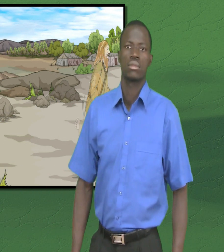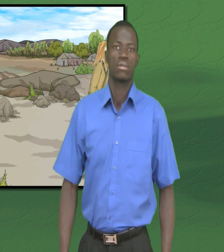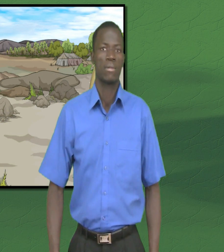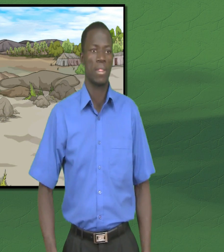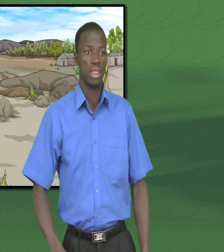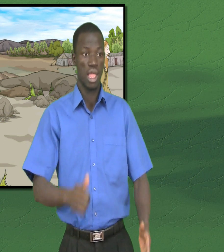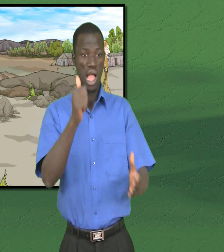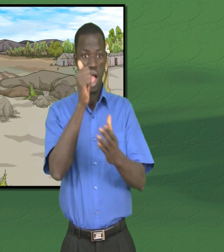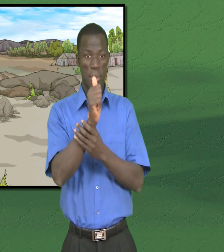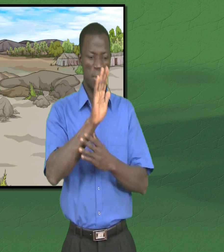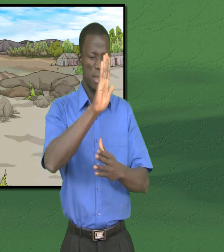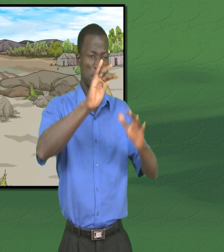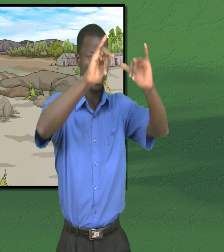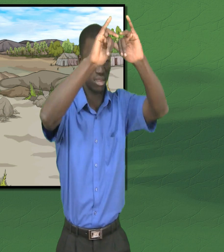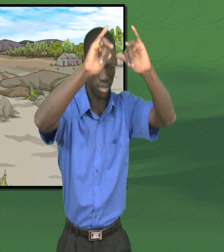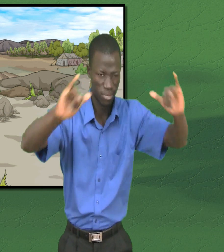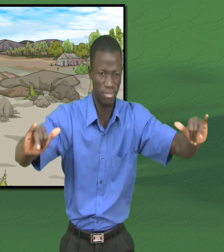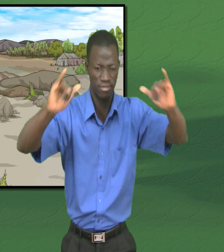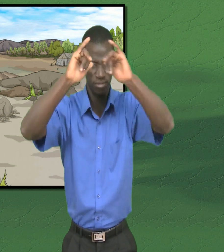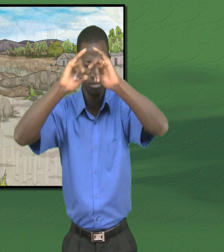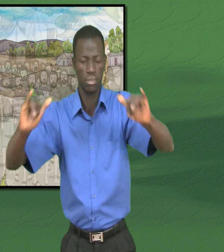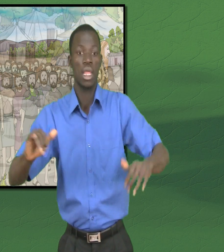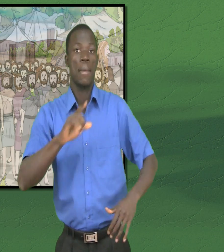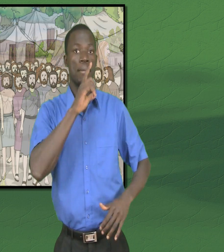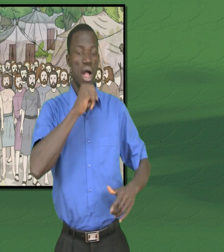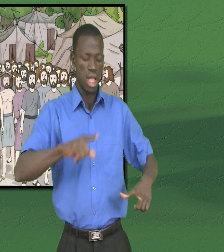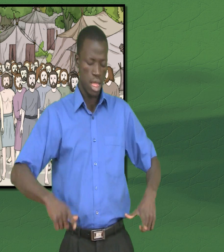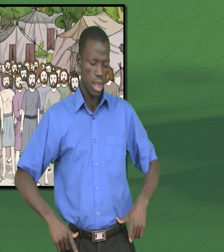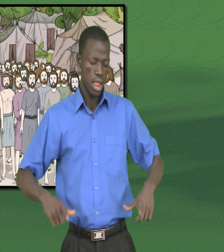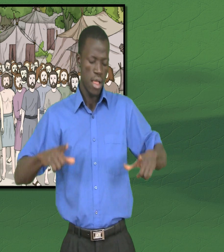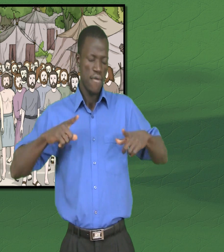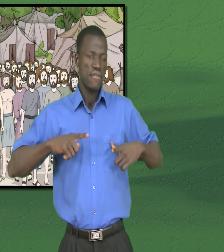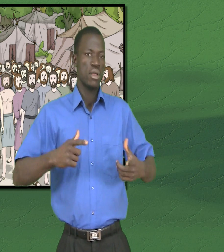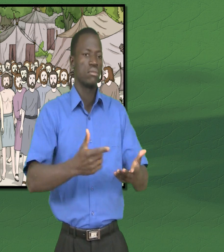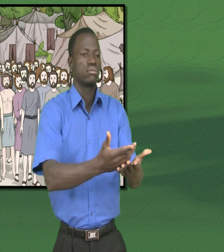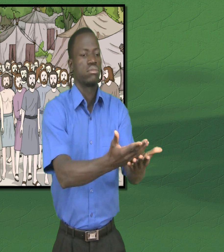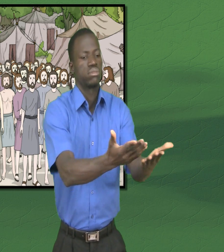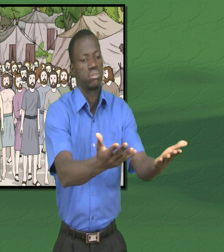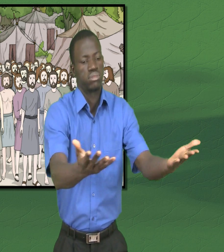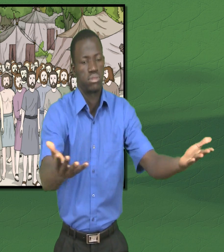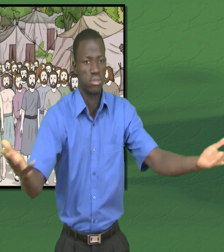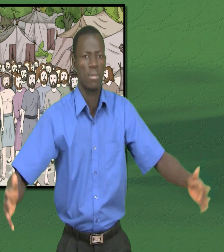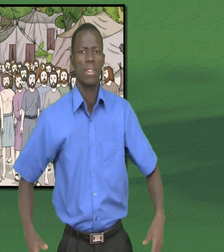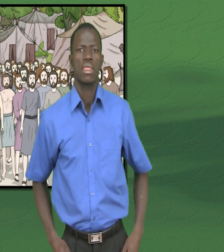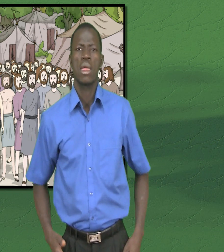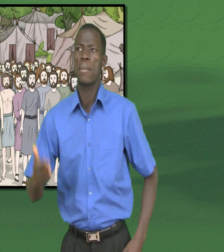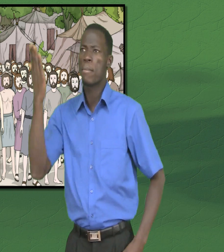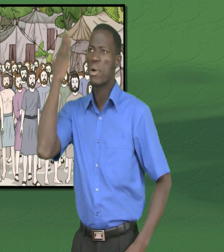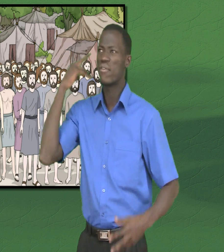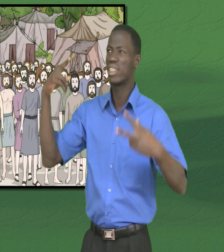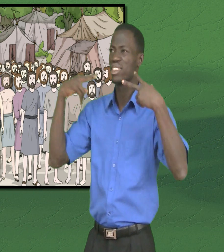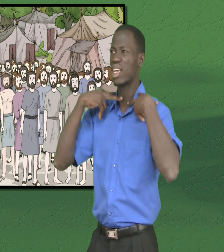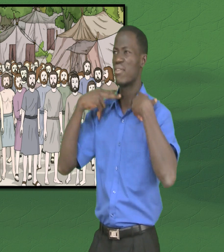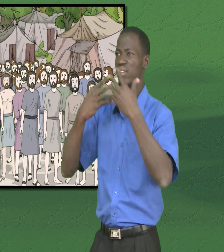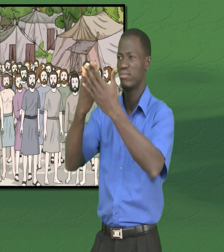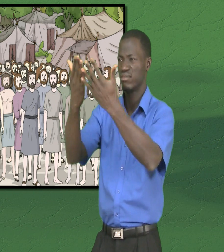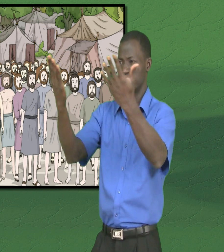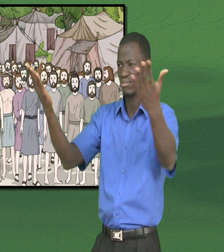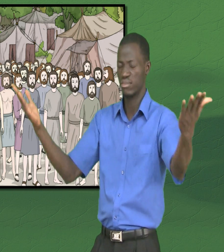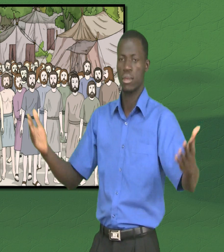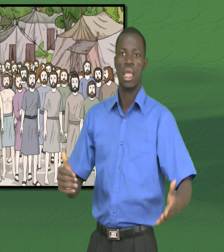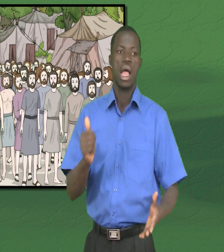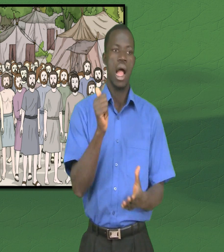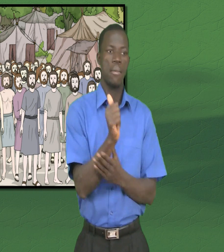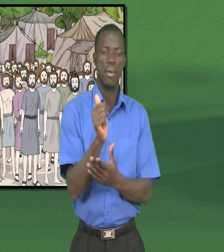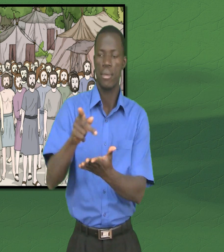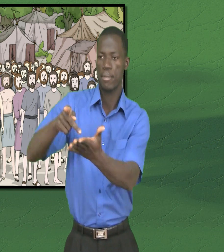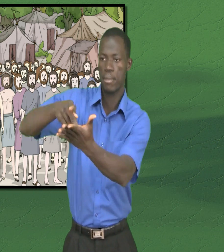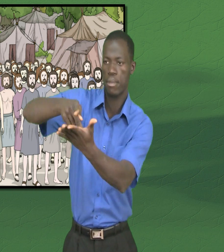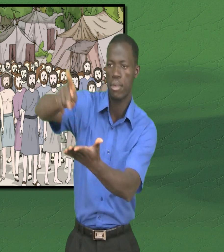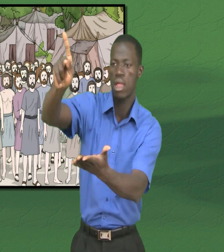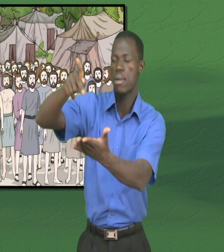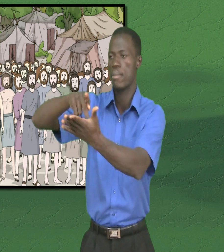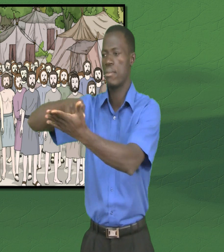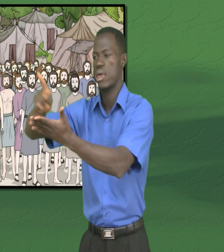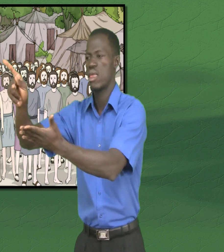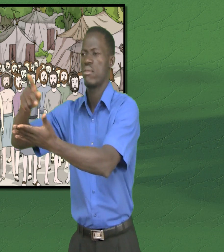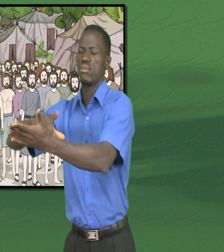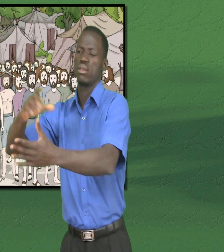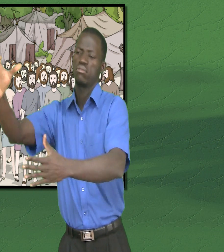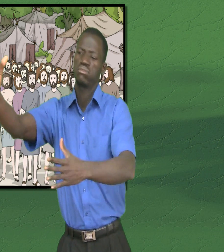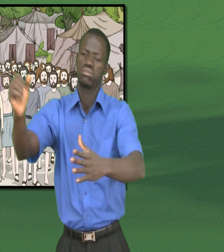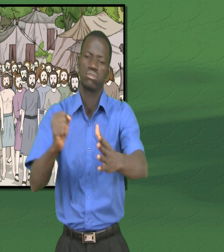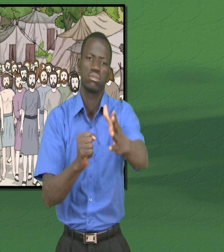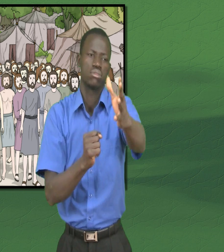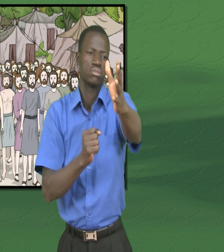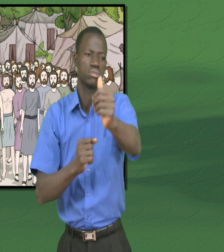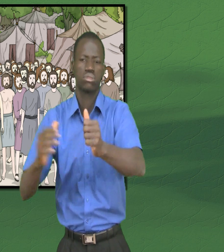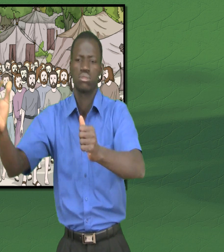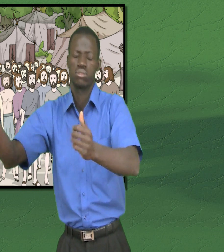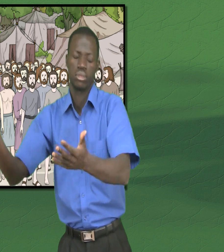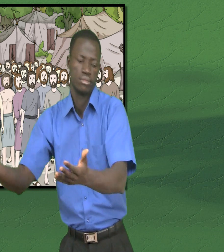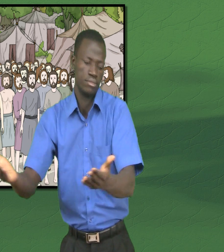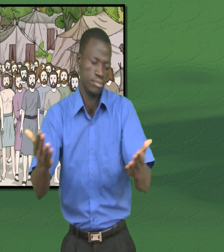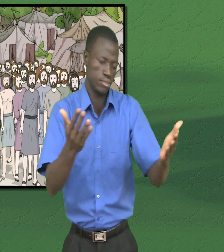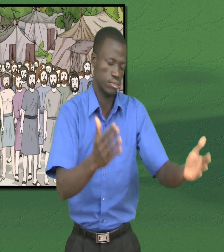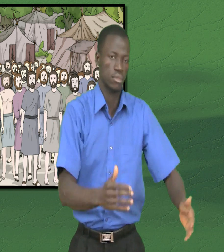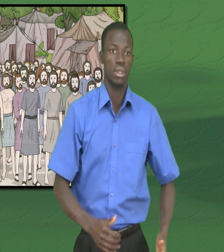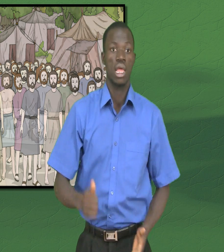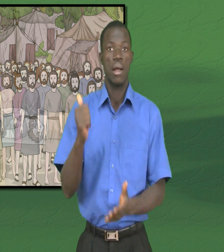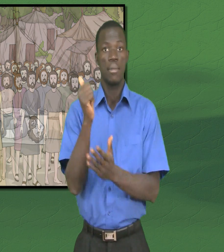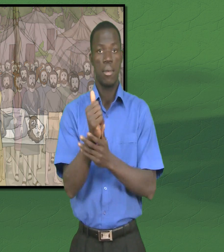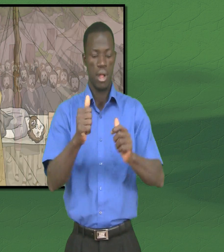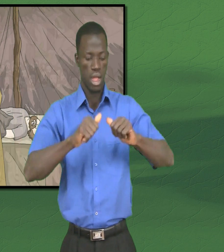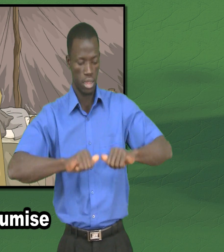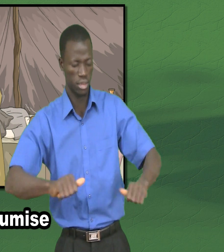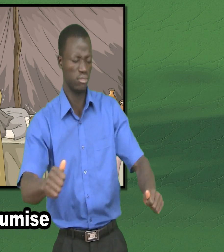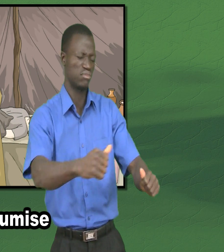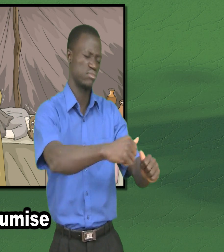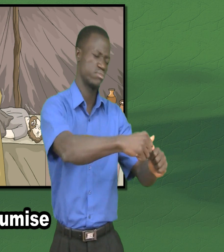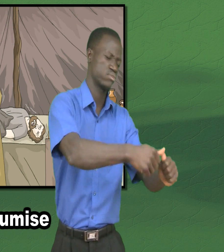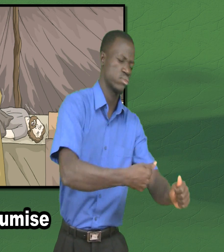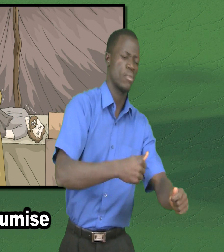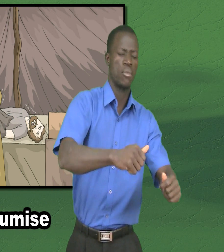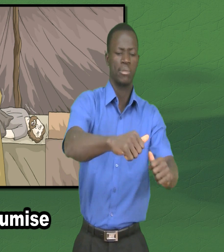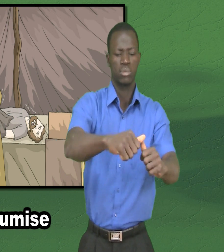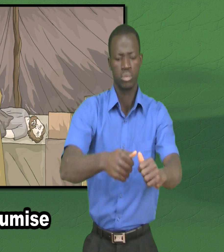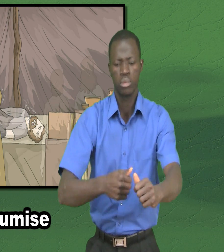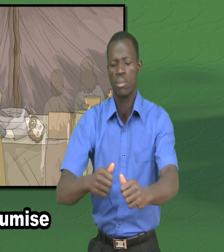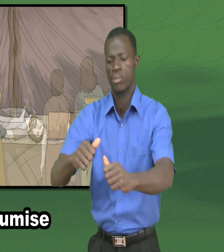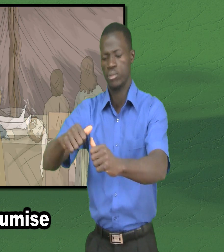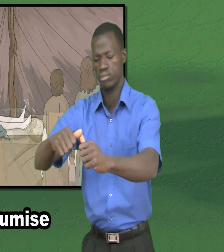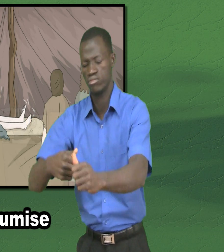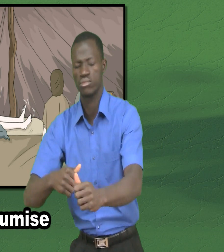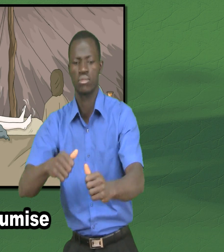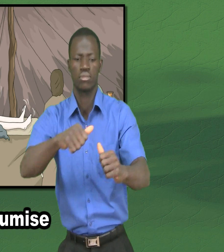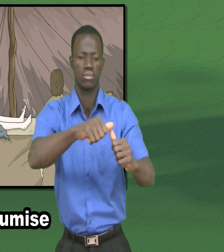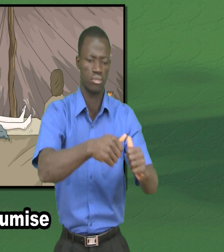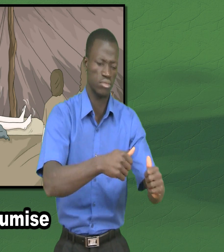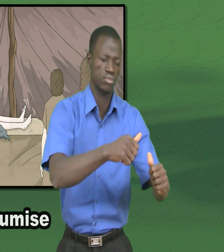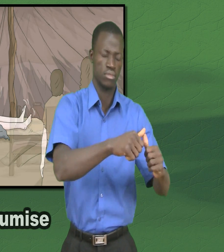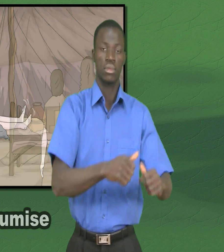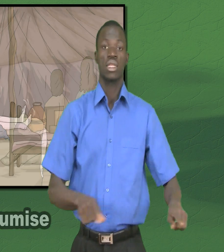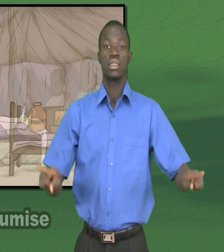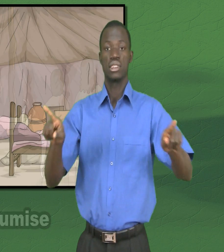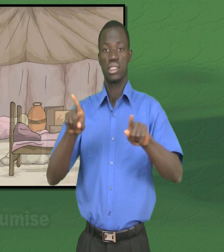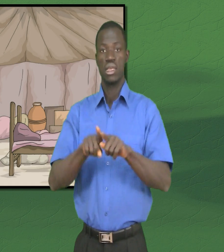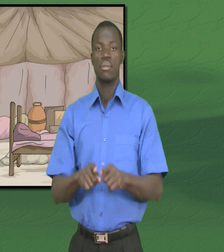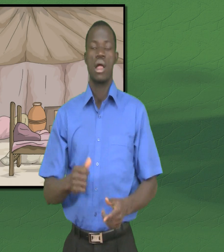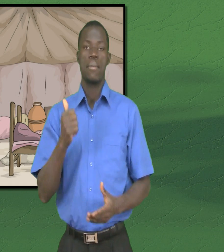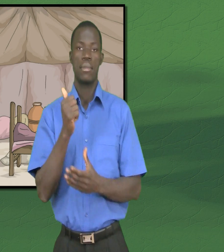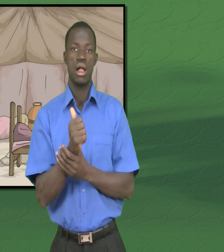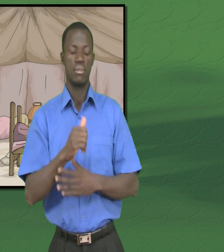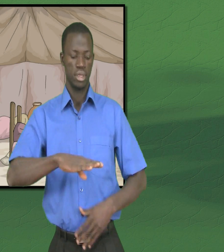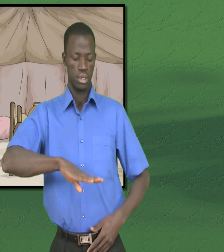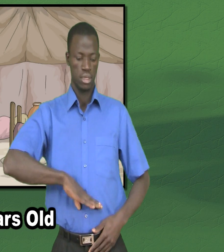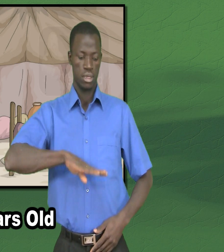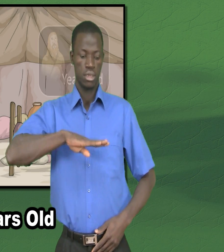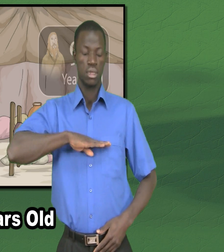On that very day Abraham took his son Ishmael and all those born in his household or purchased with his money—every male among the members of Abraham’s household—and he circumcised them, just as God had told him.